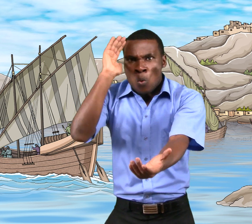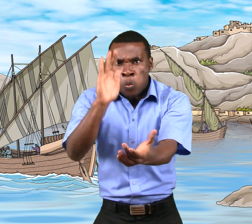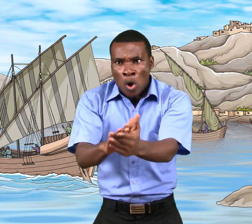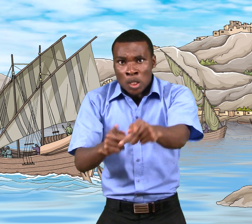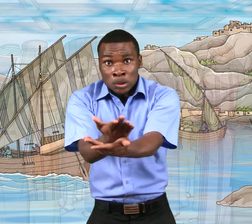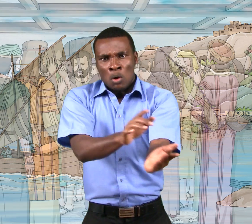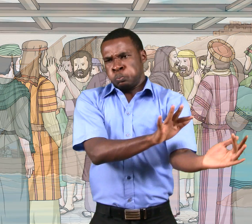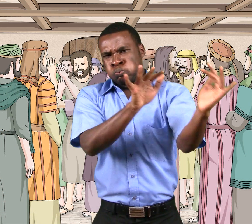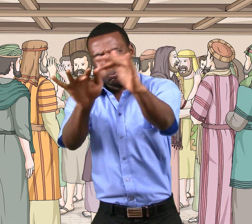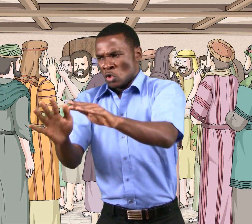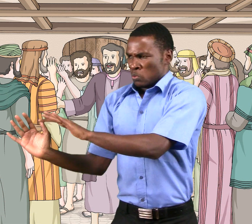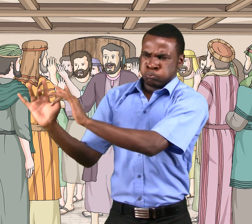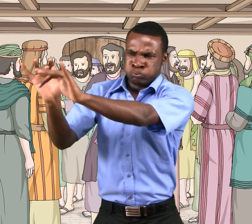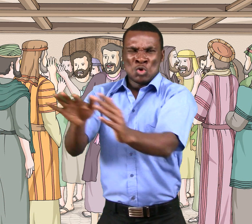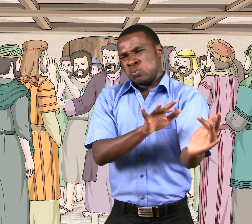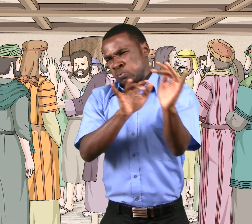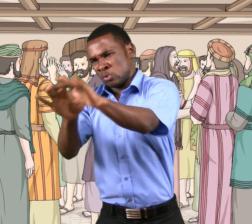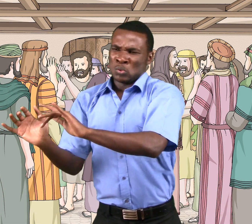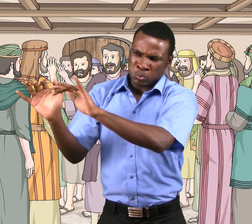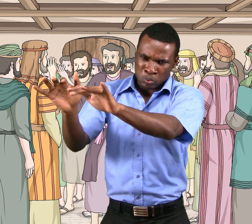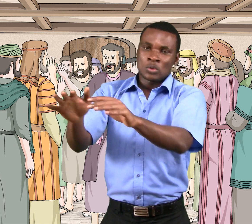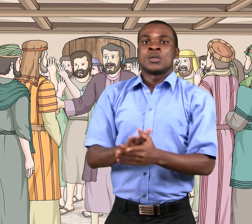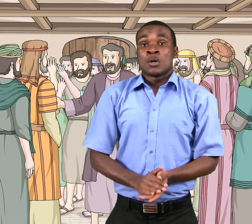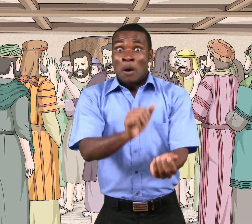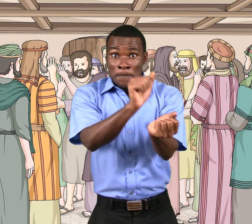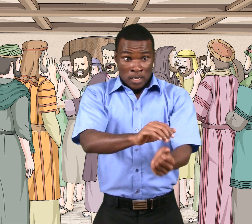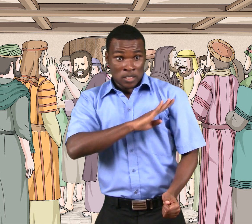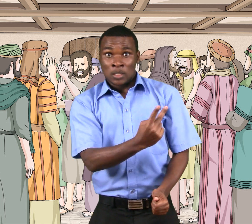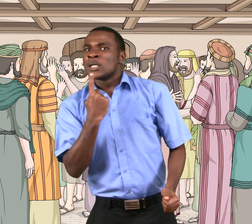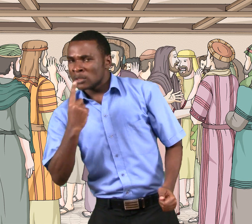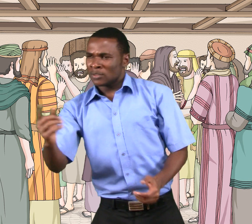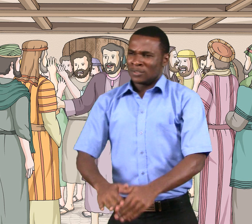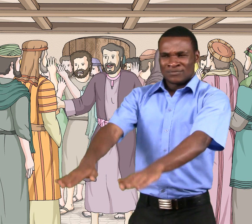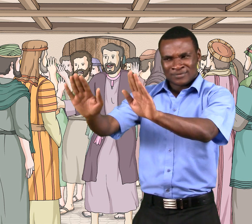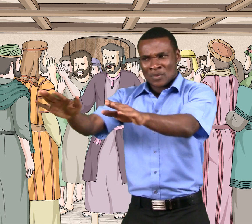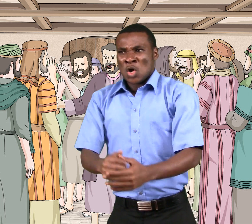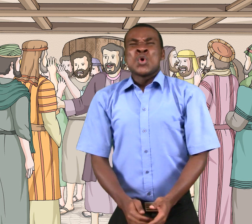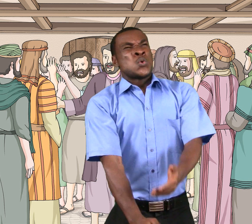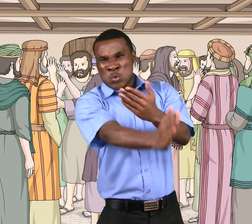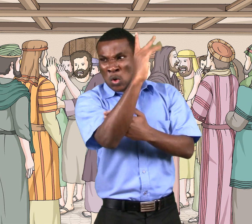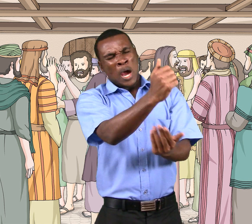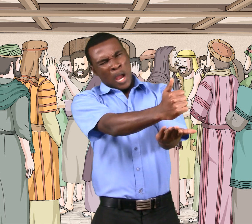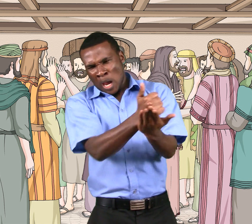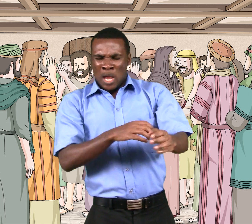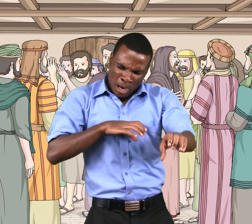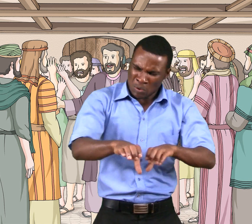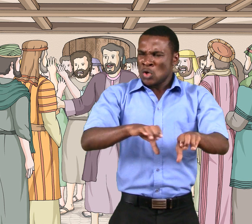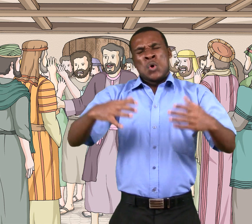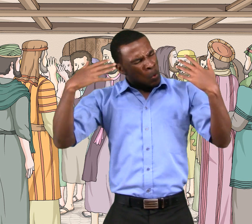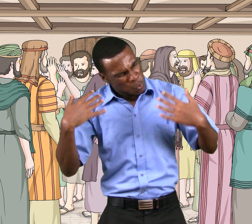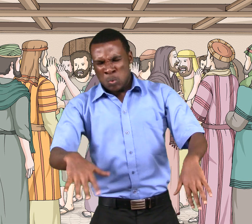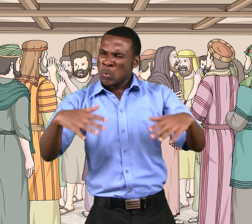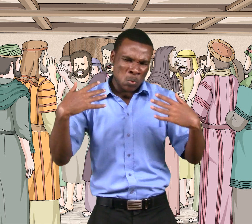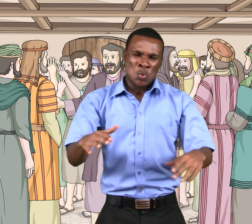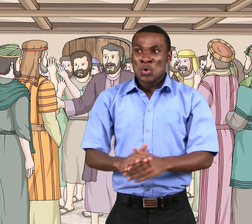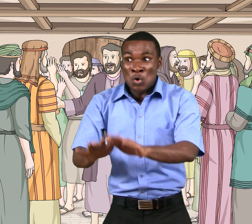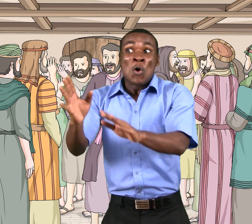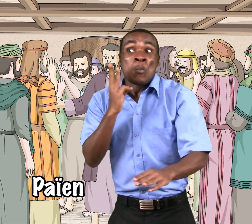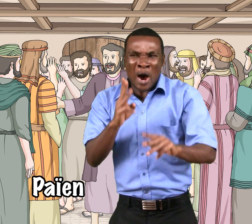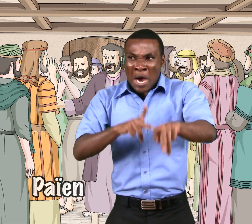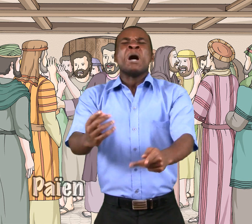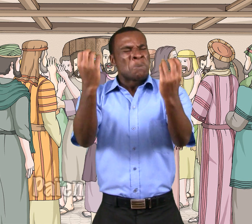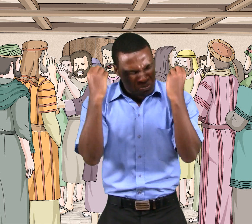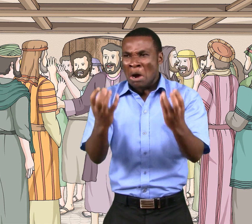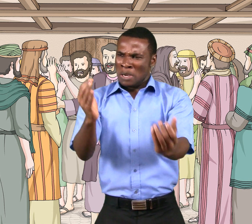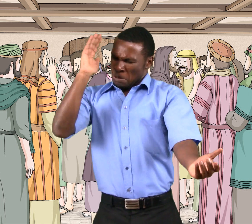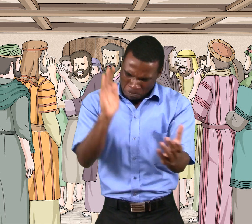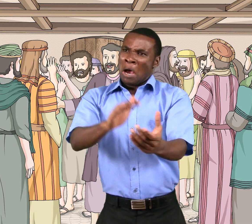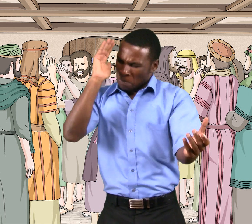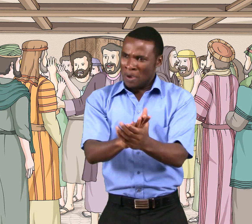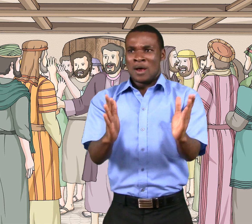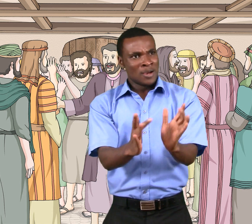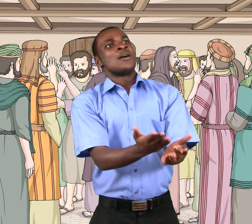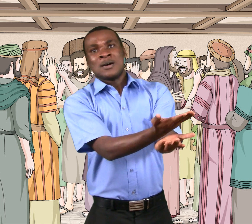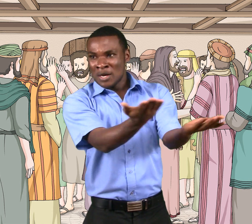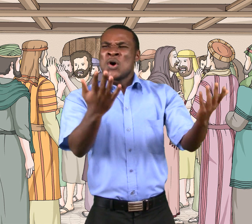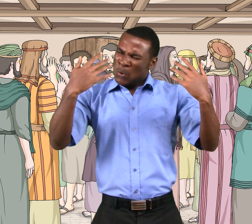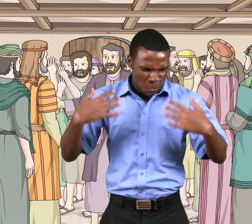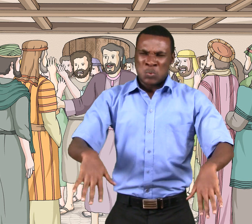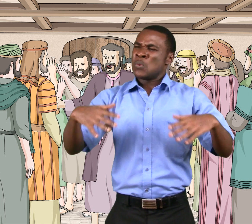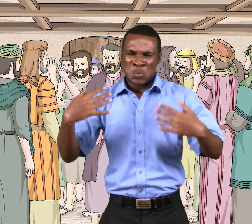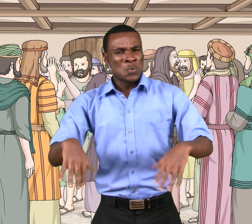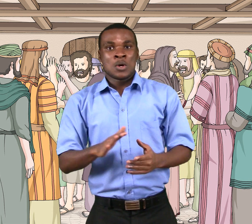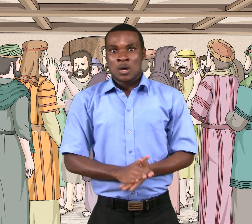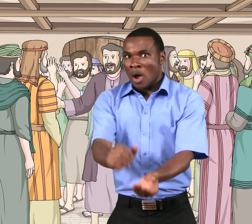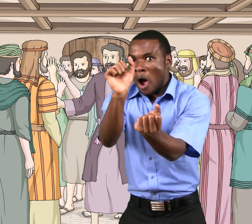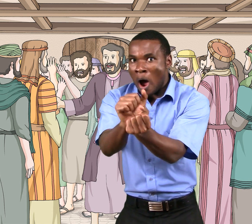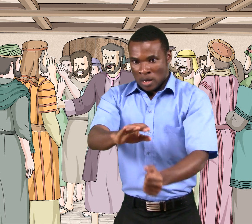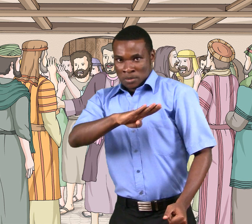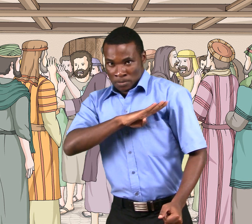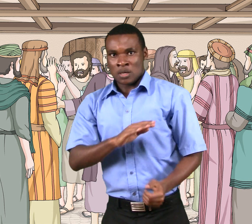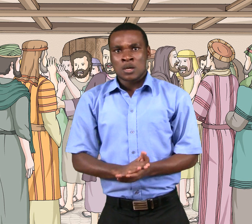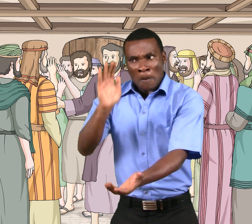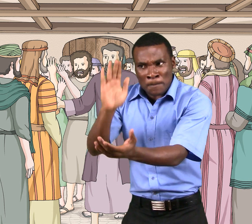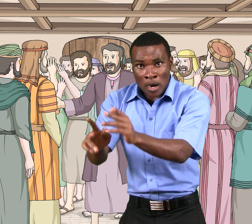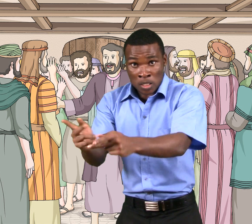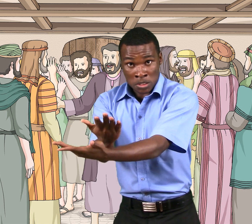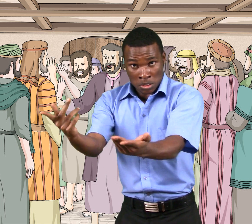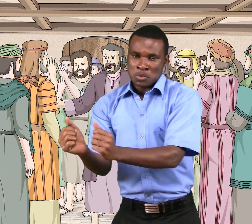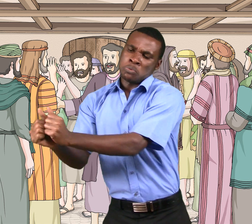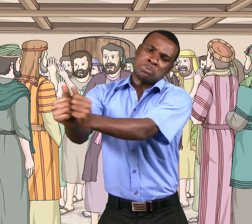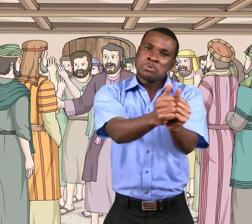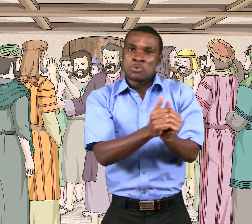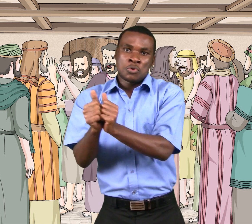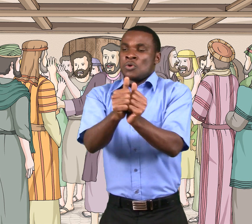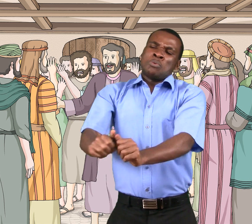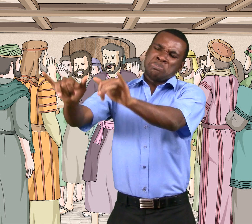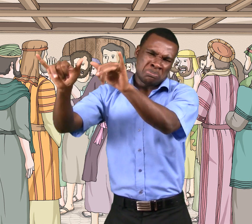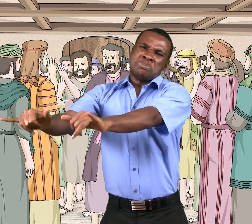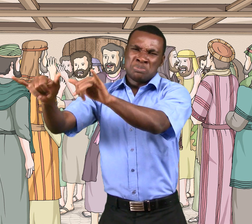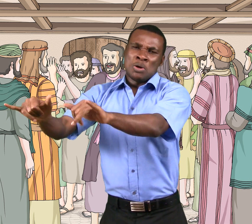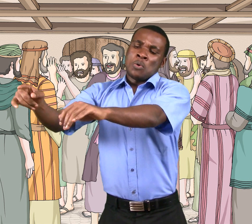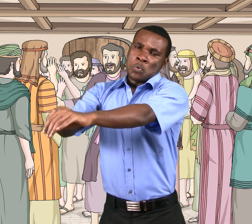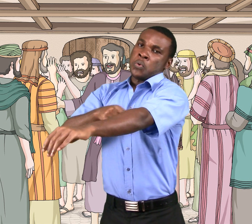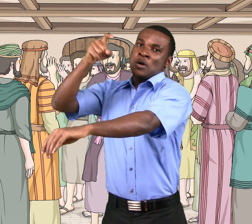When they arrived, they gathered the church together and reported all that God had done through them, and how He had opened the door of faith to the Gentiles.